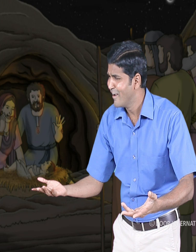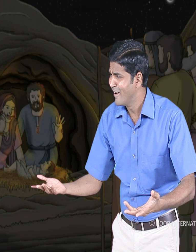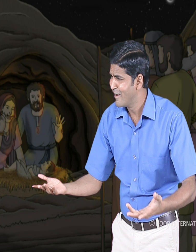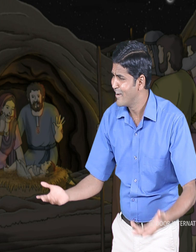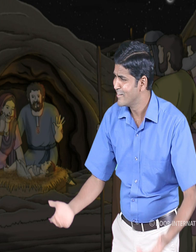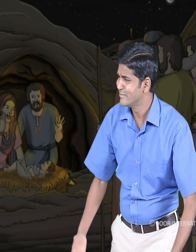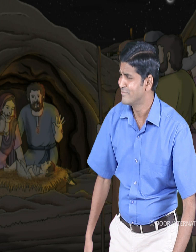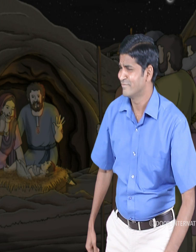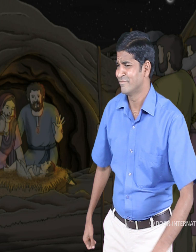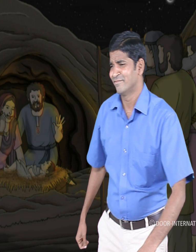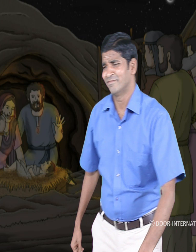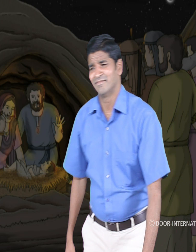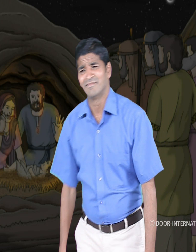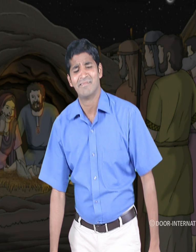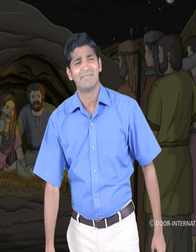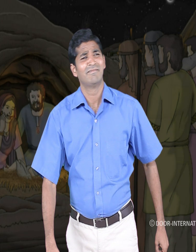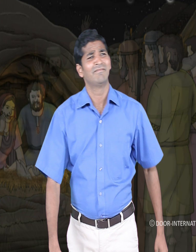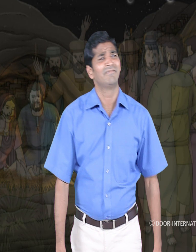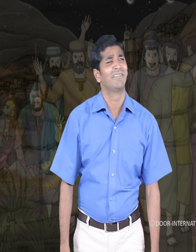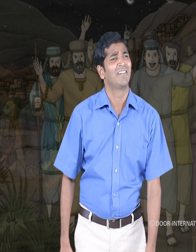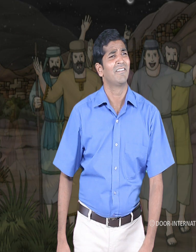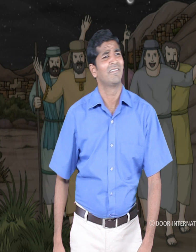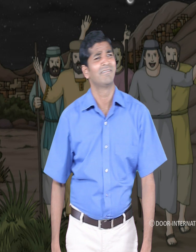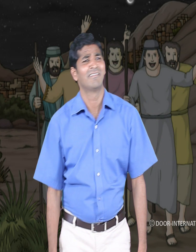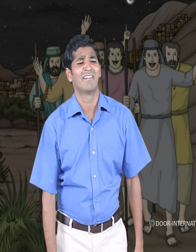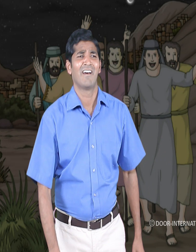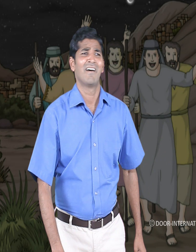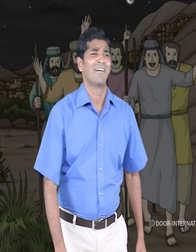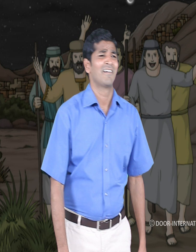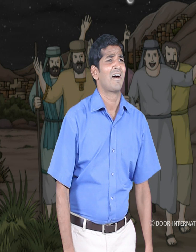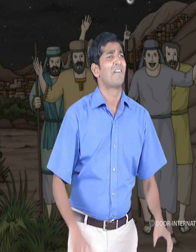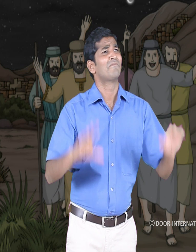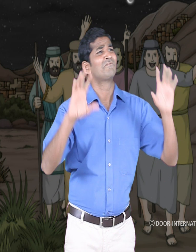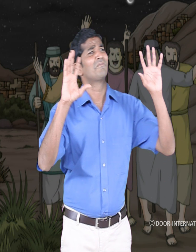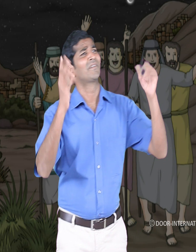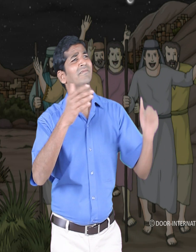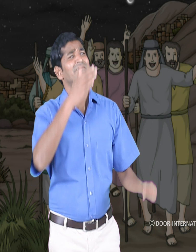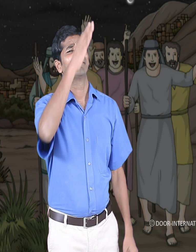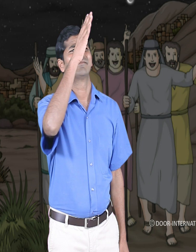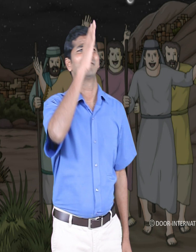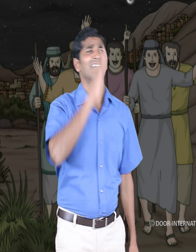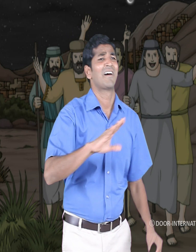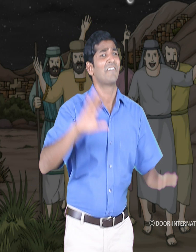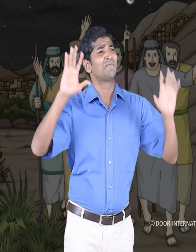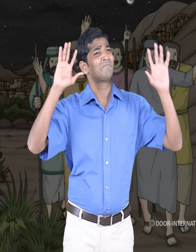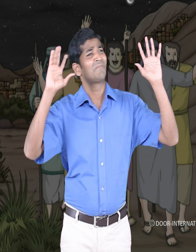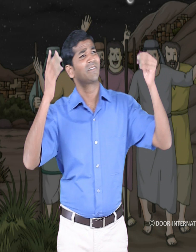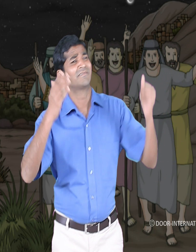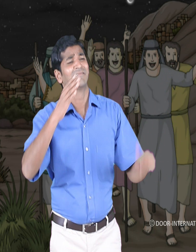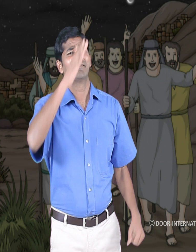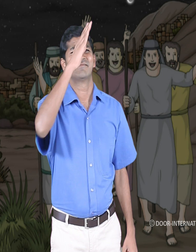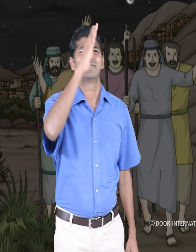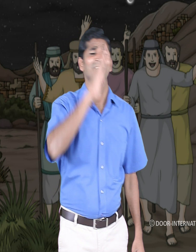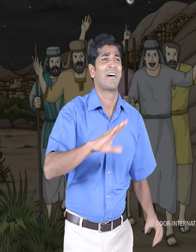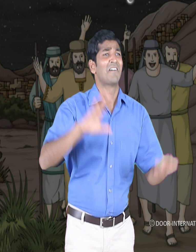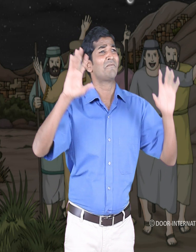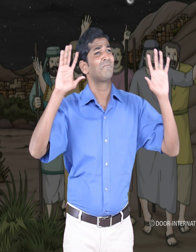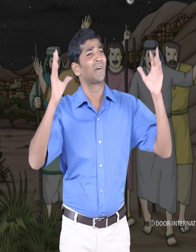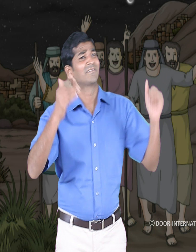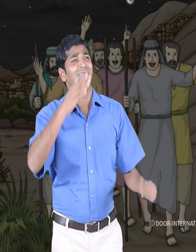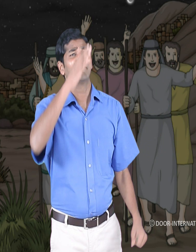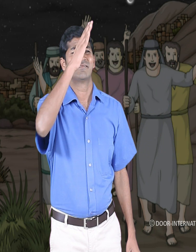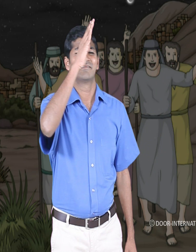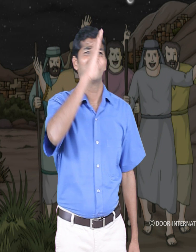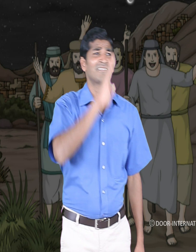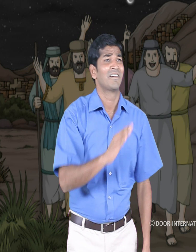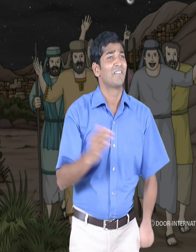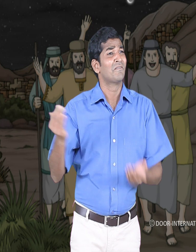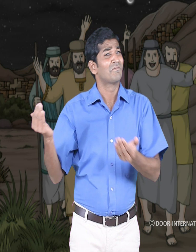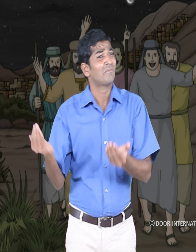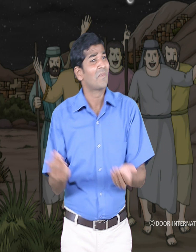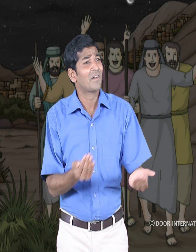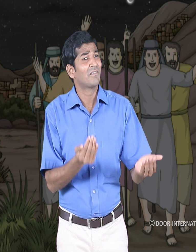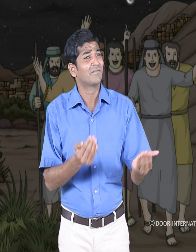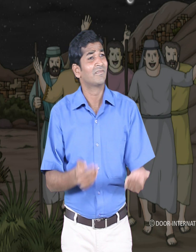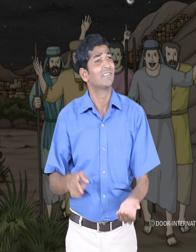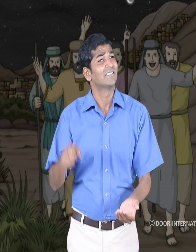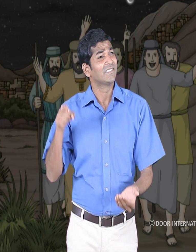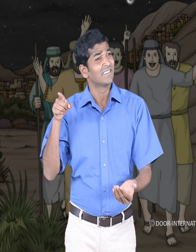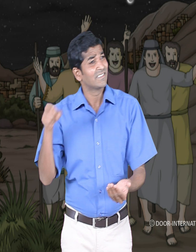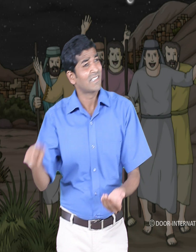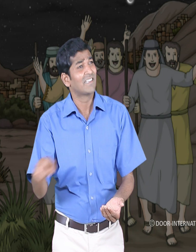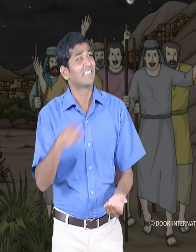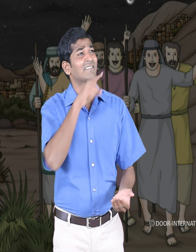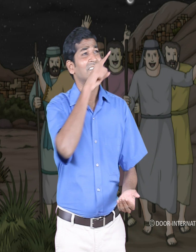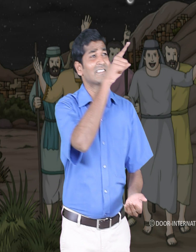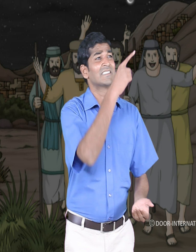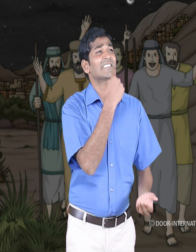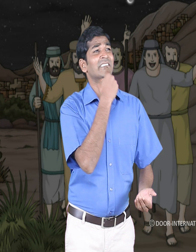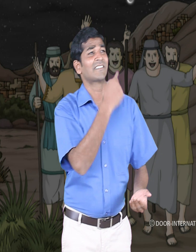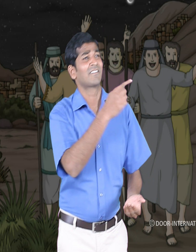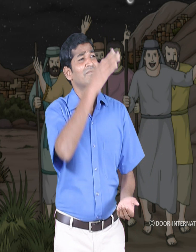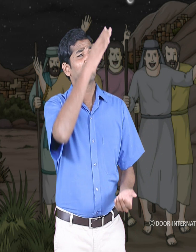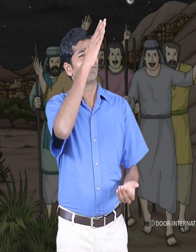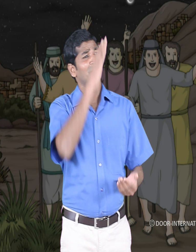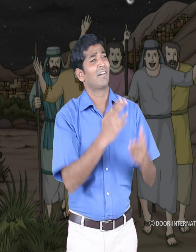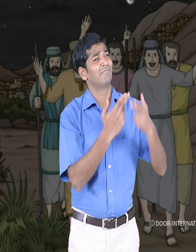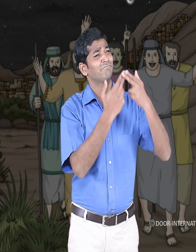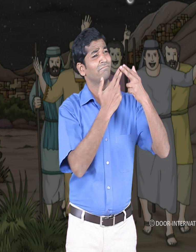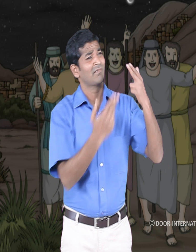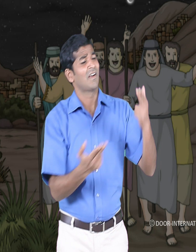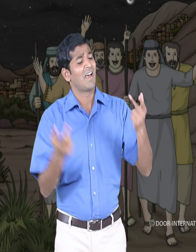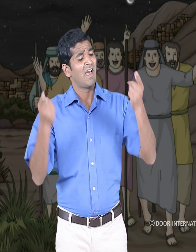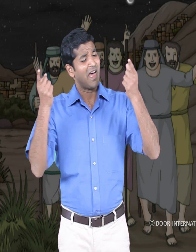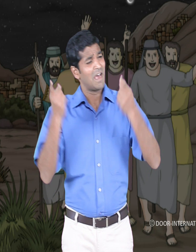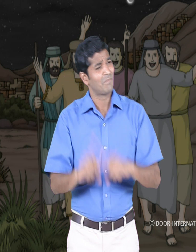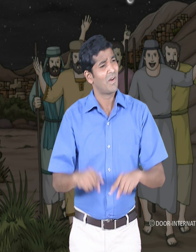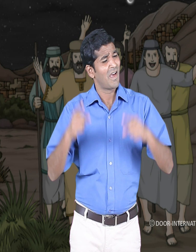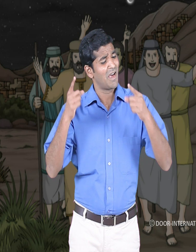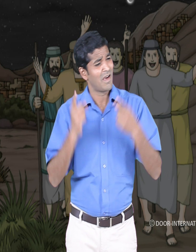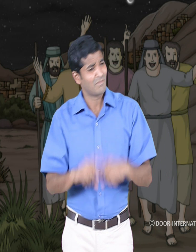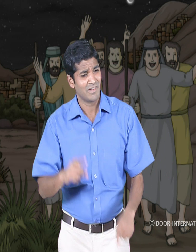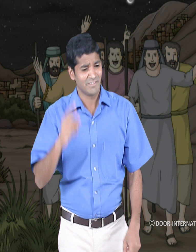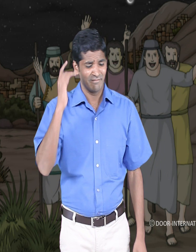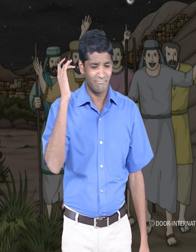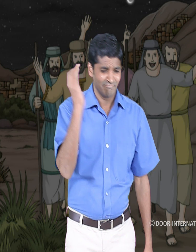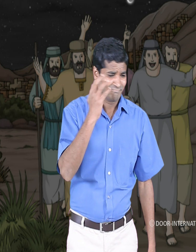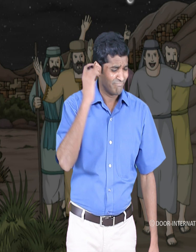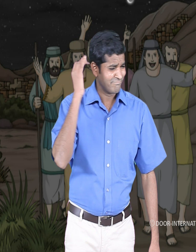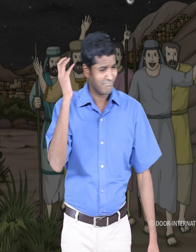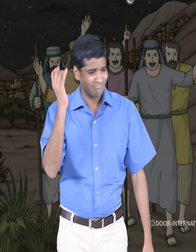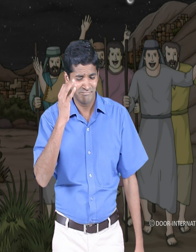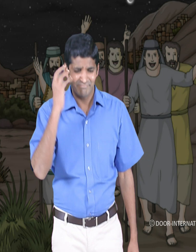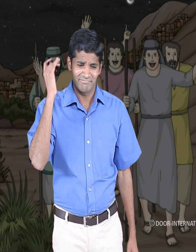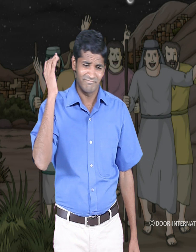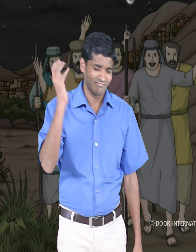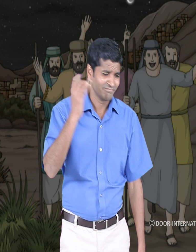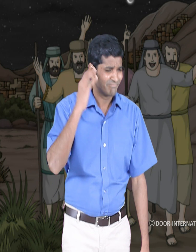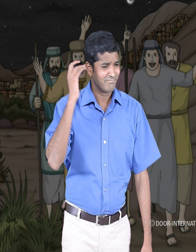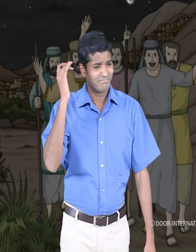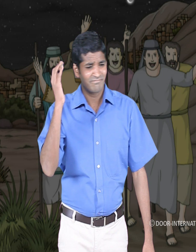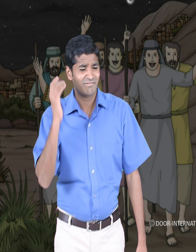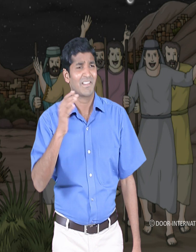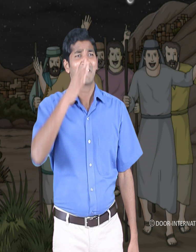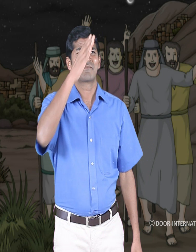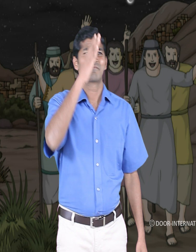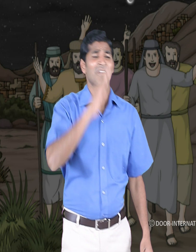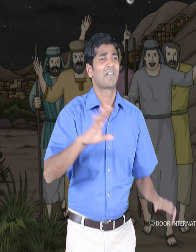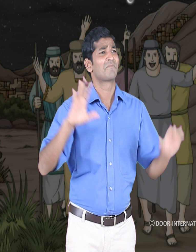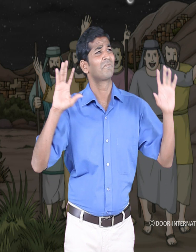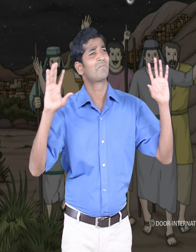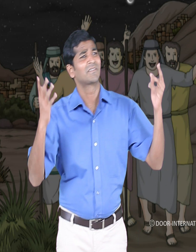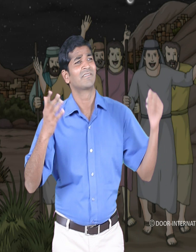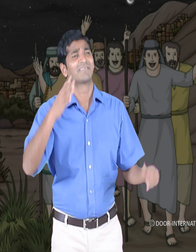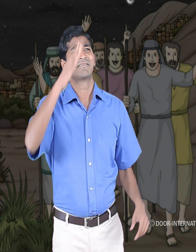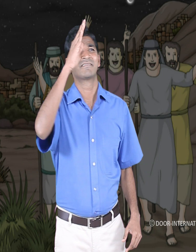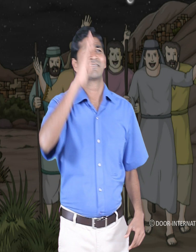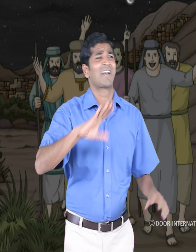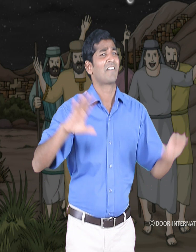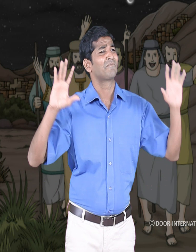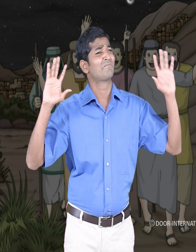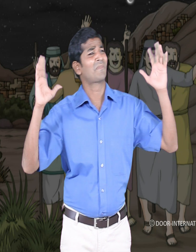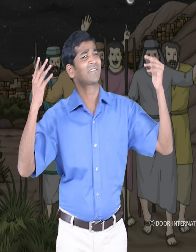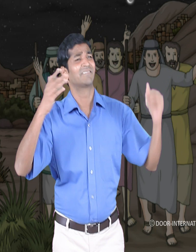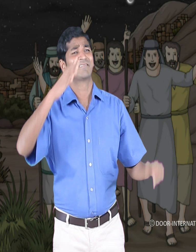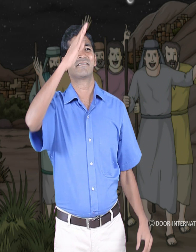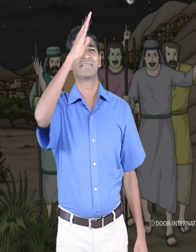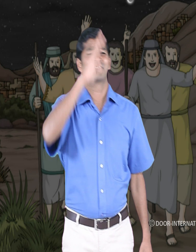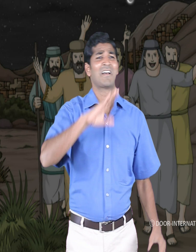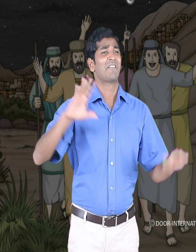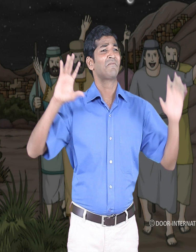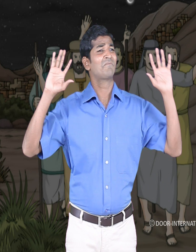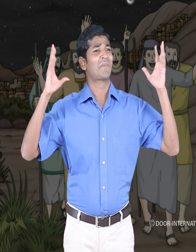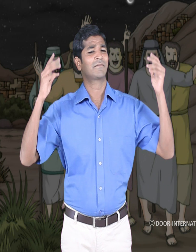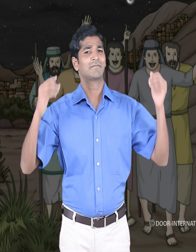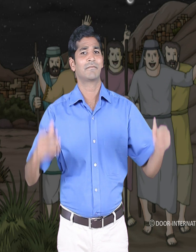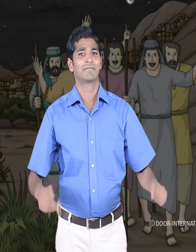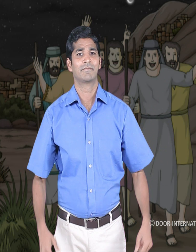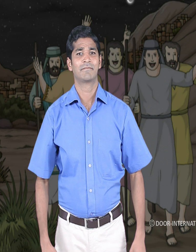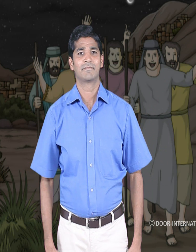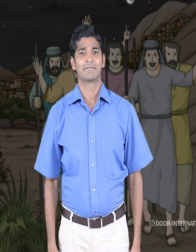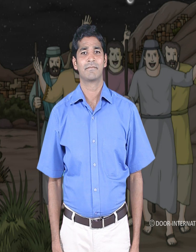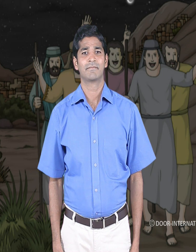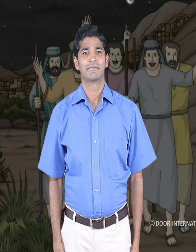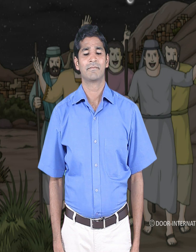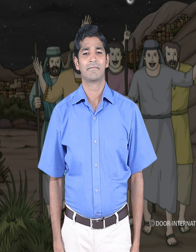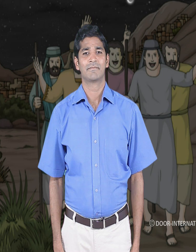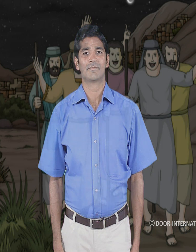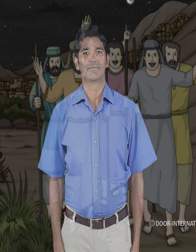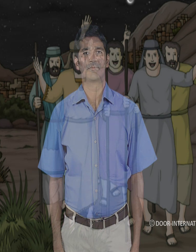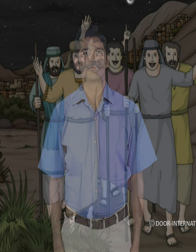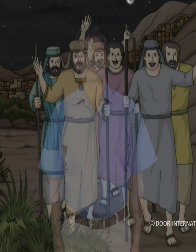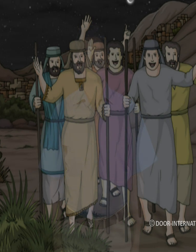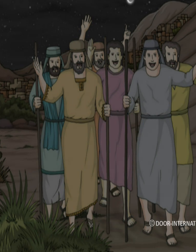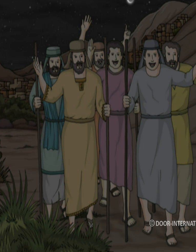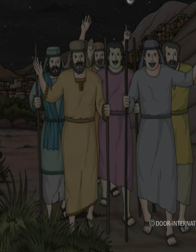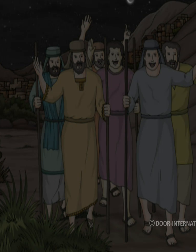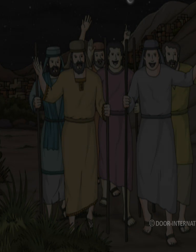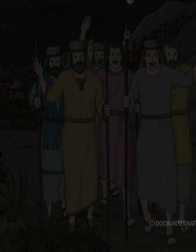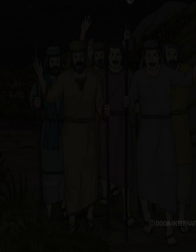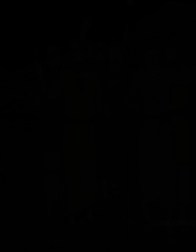The shepherds returned, glorifying and praising God for all they had heard and seen, which was just as the angel had told them.